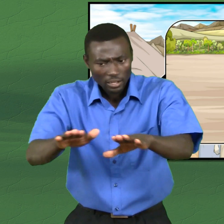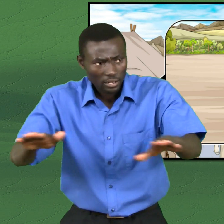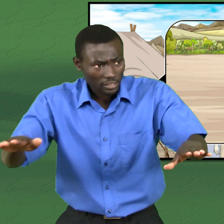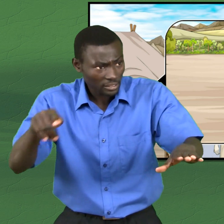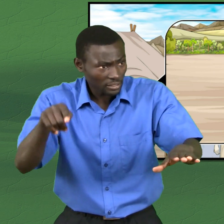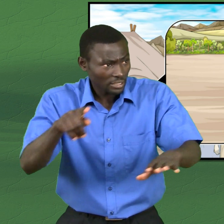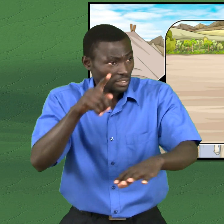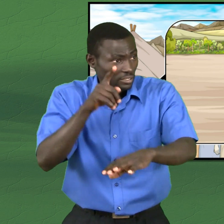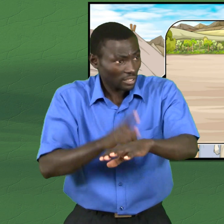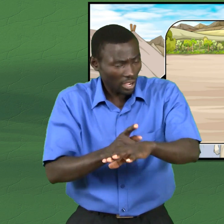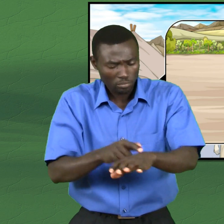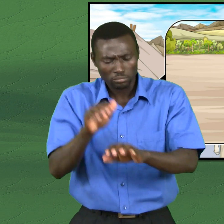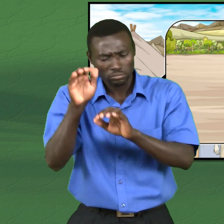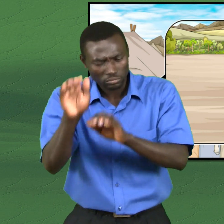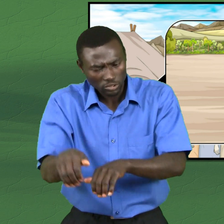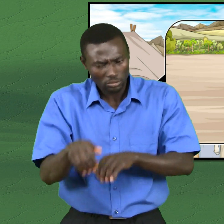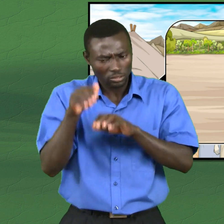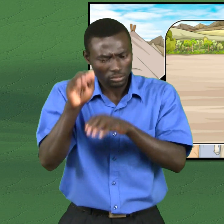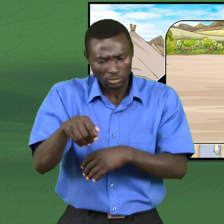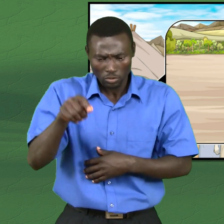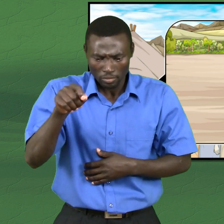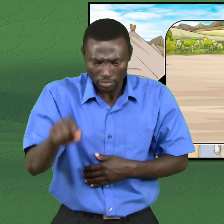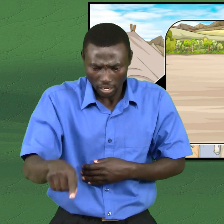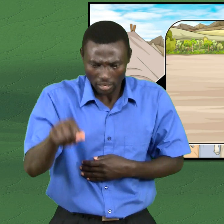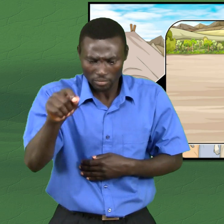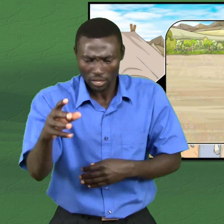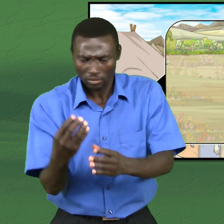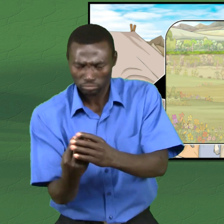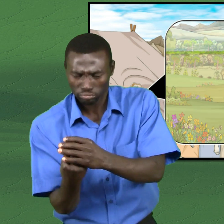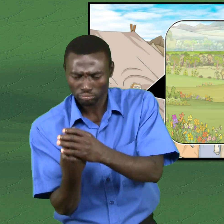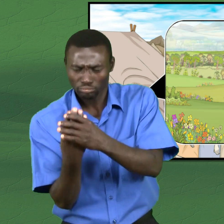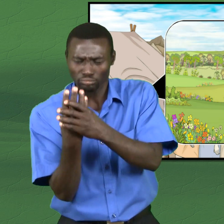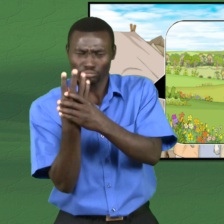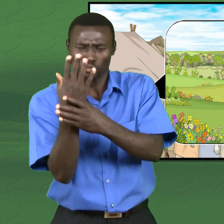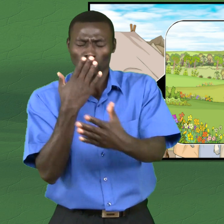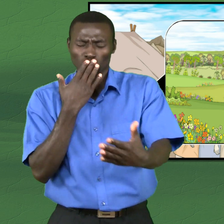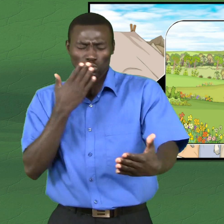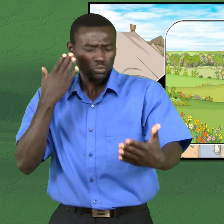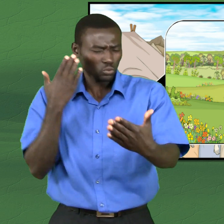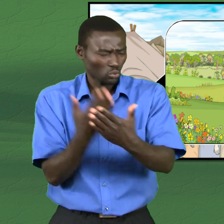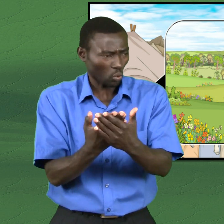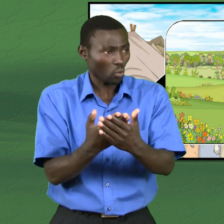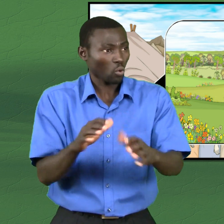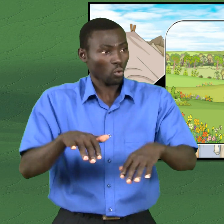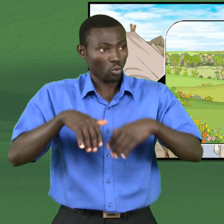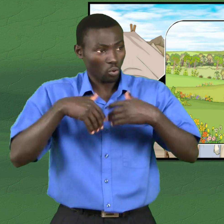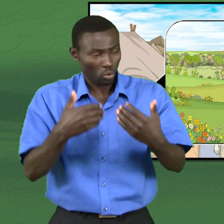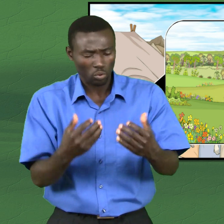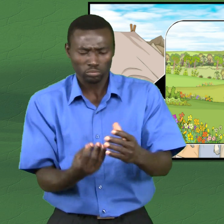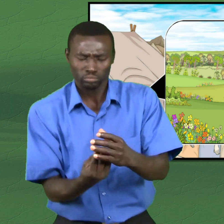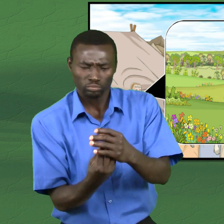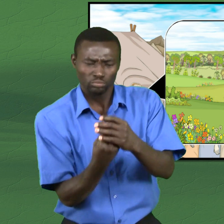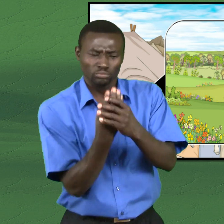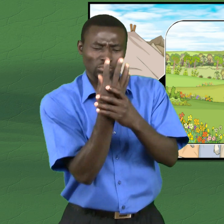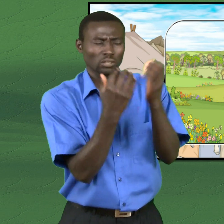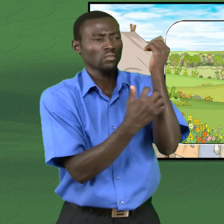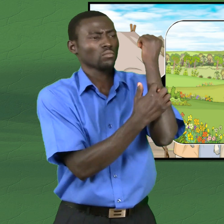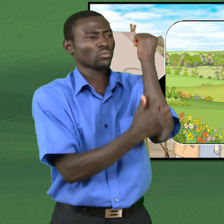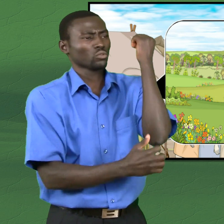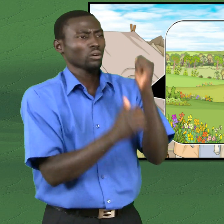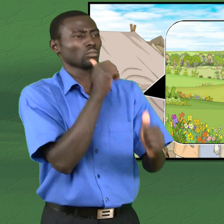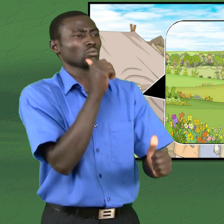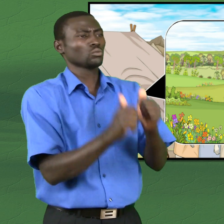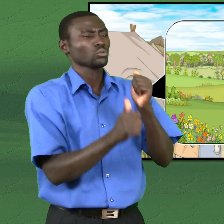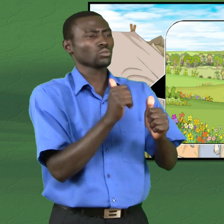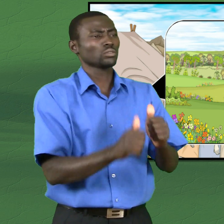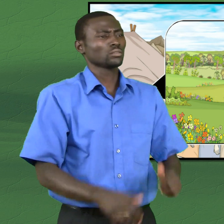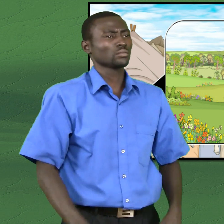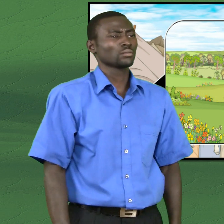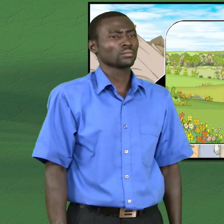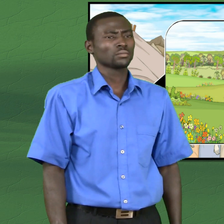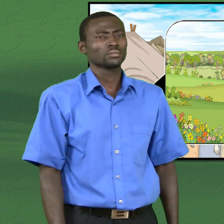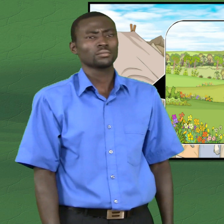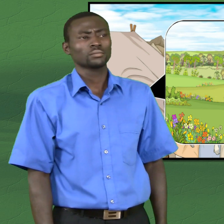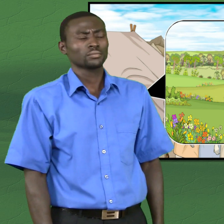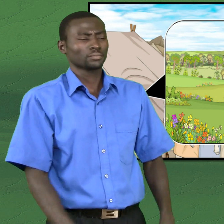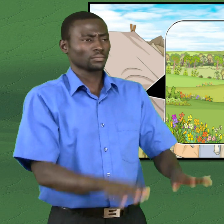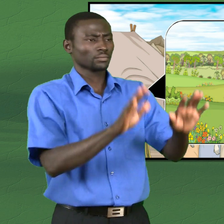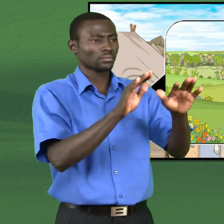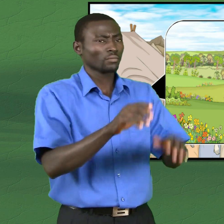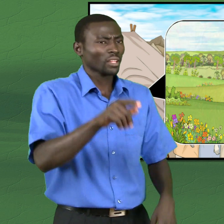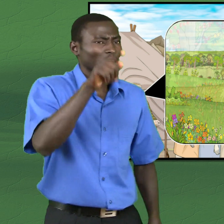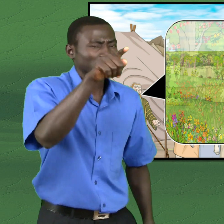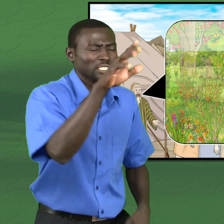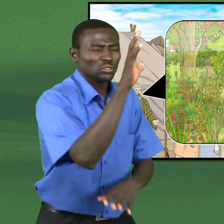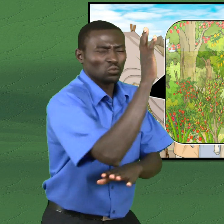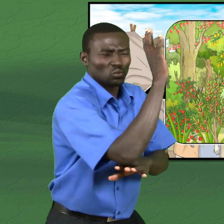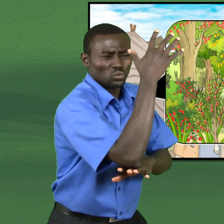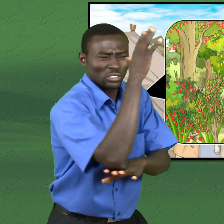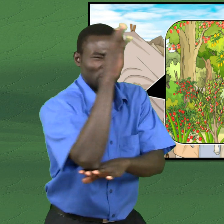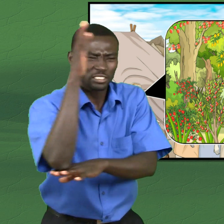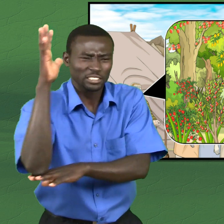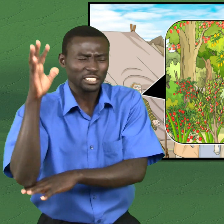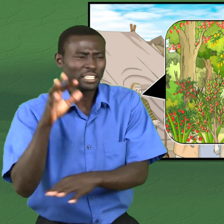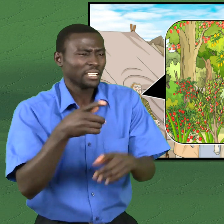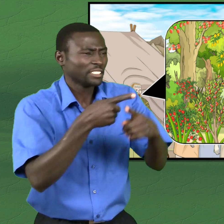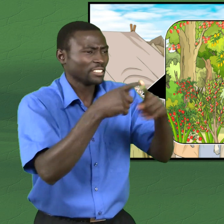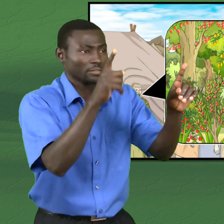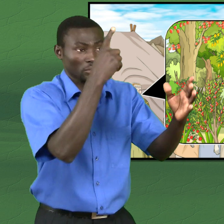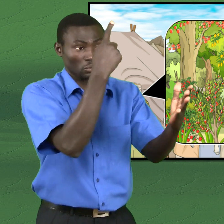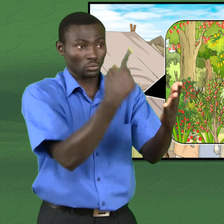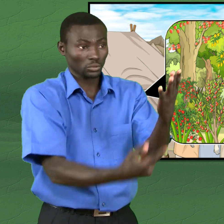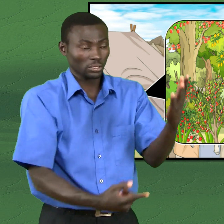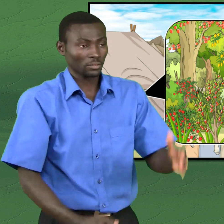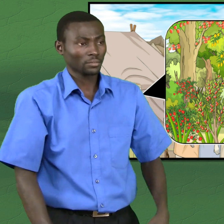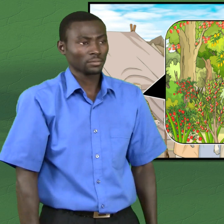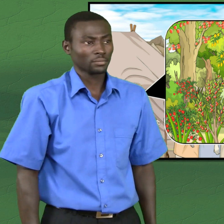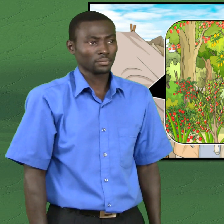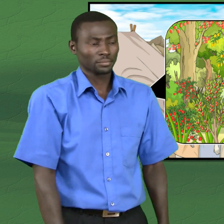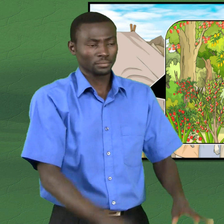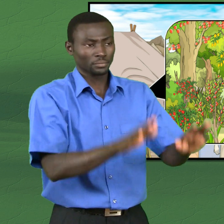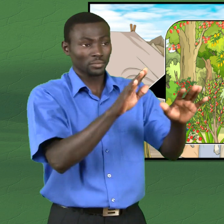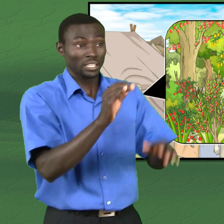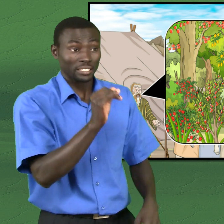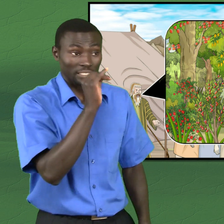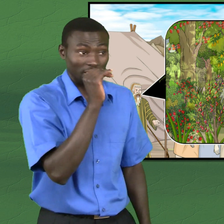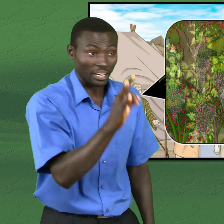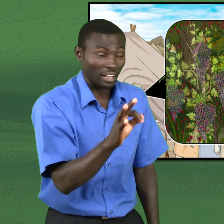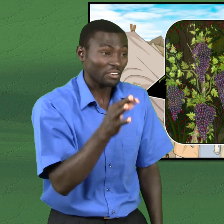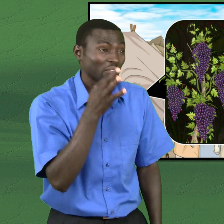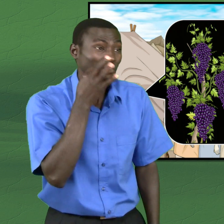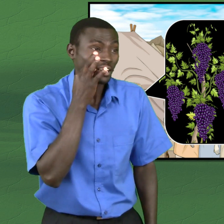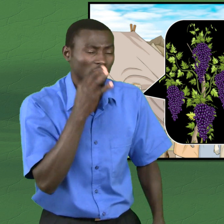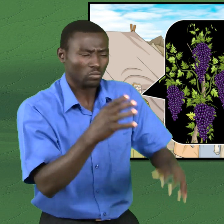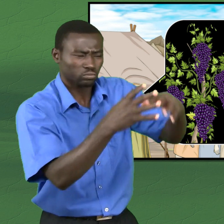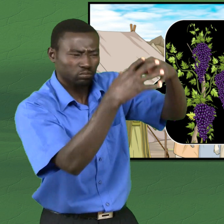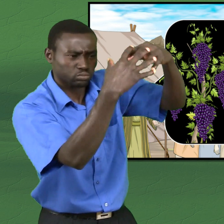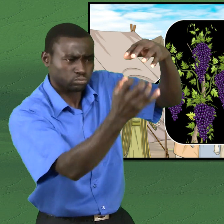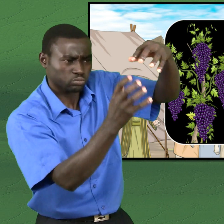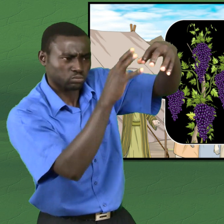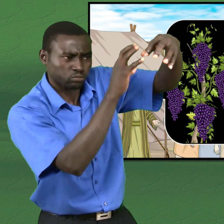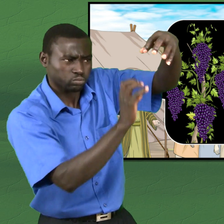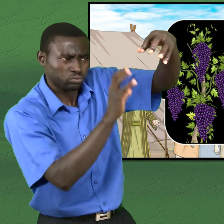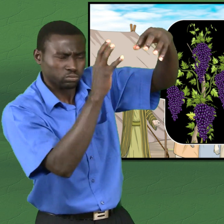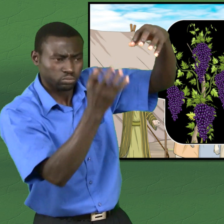Is the soil fertile or unproductive? Are there trees in it or not?